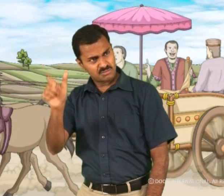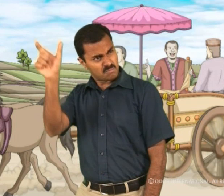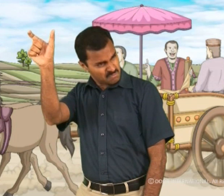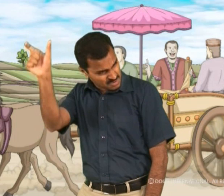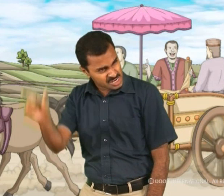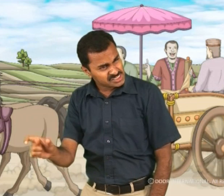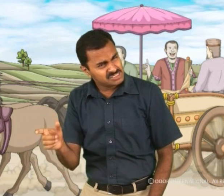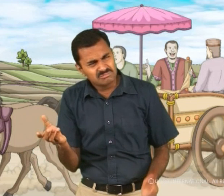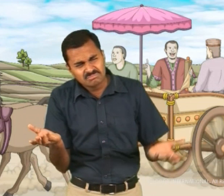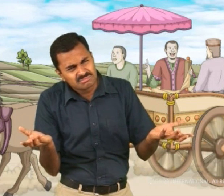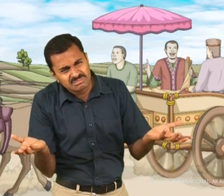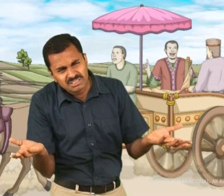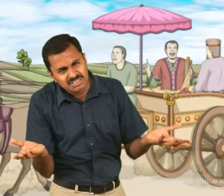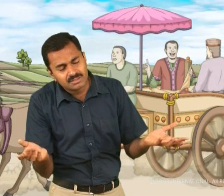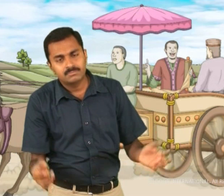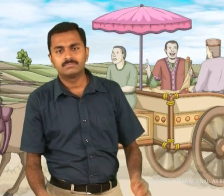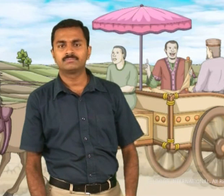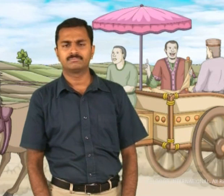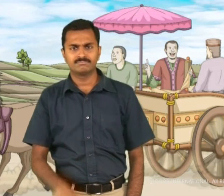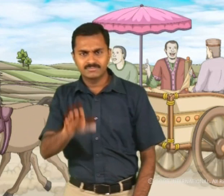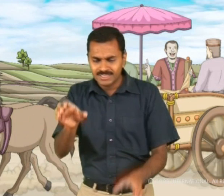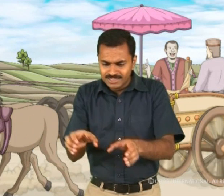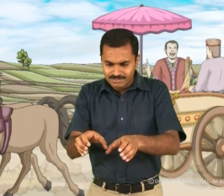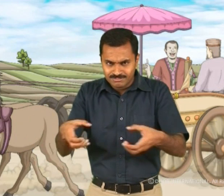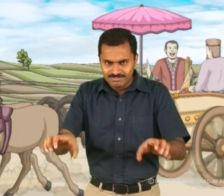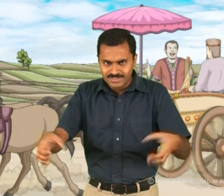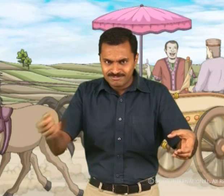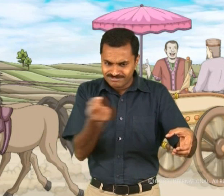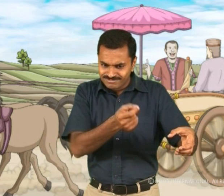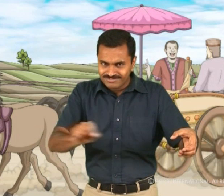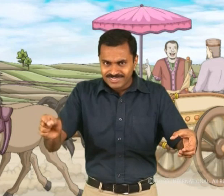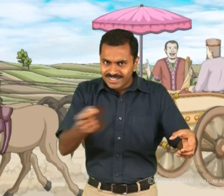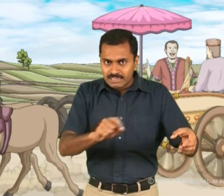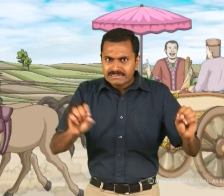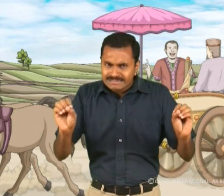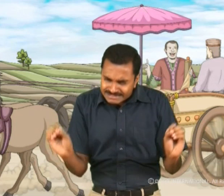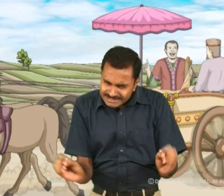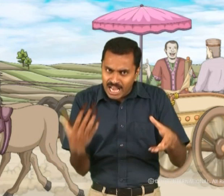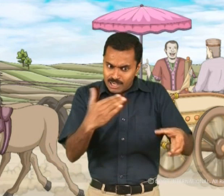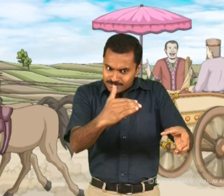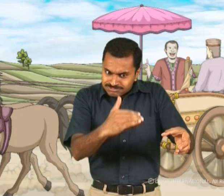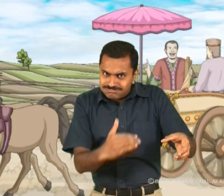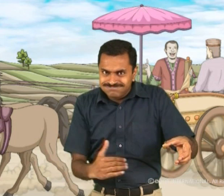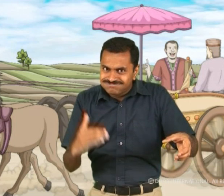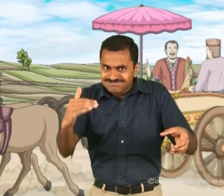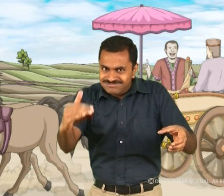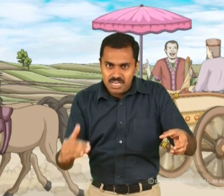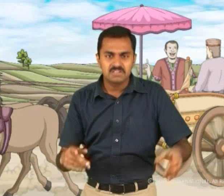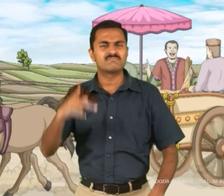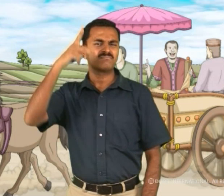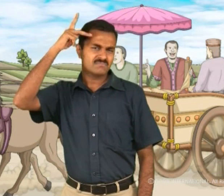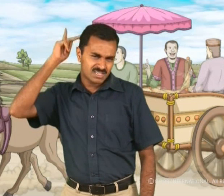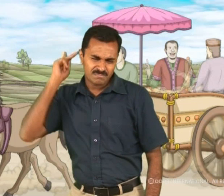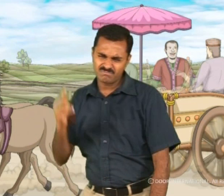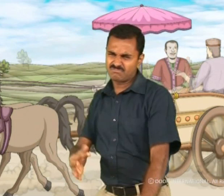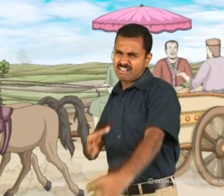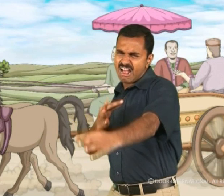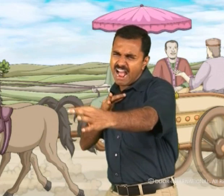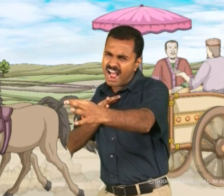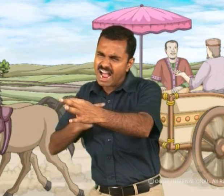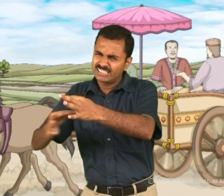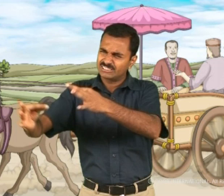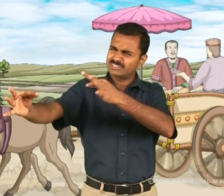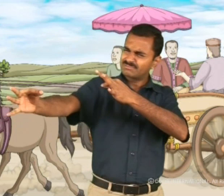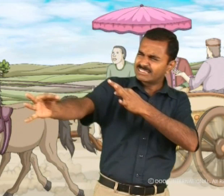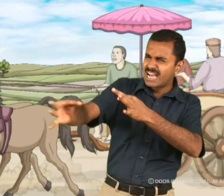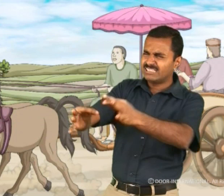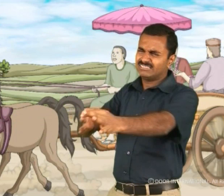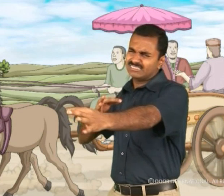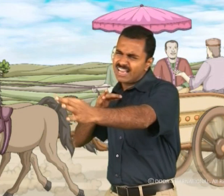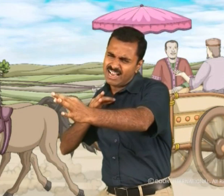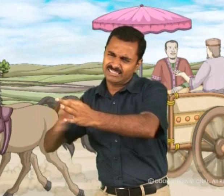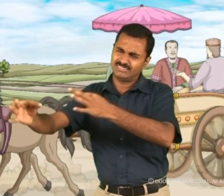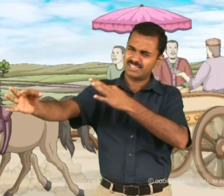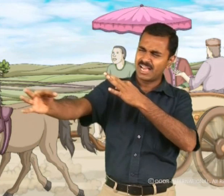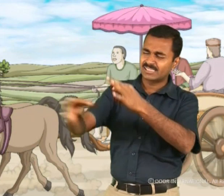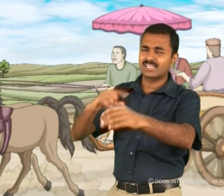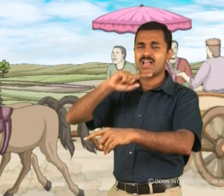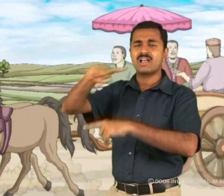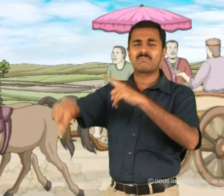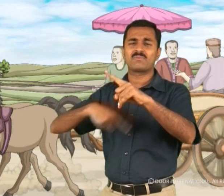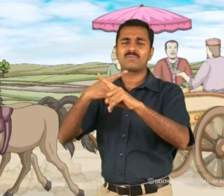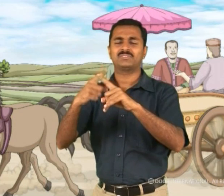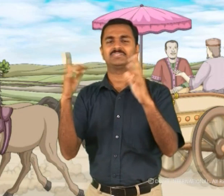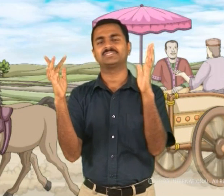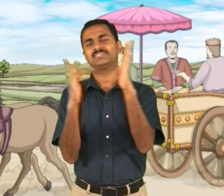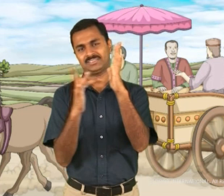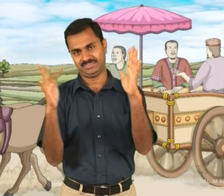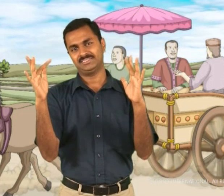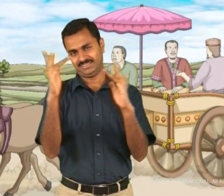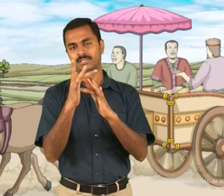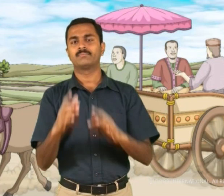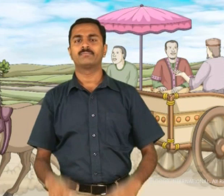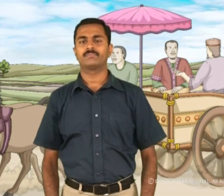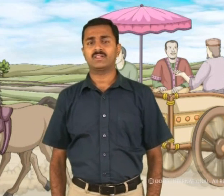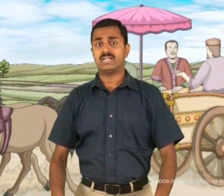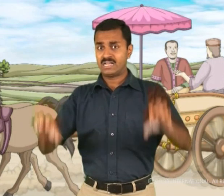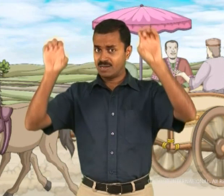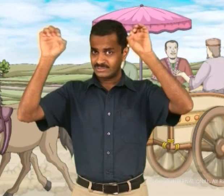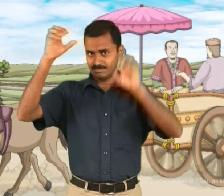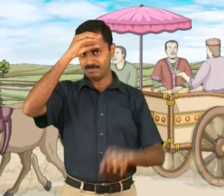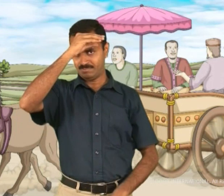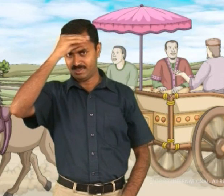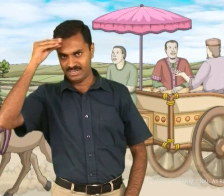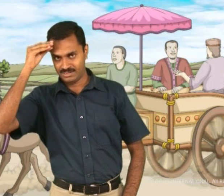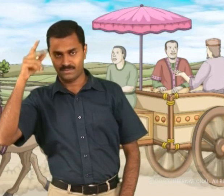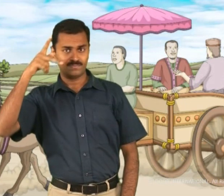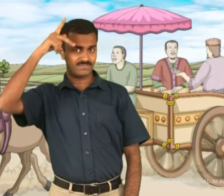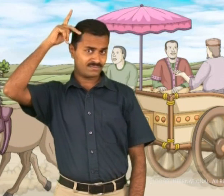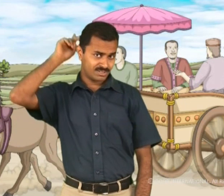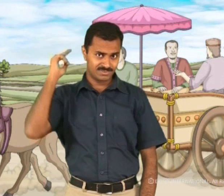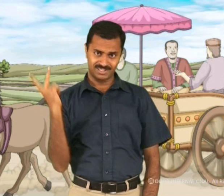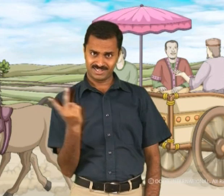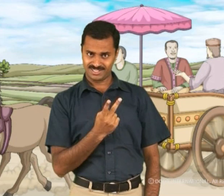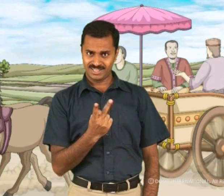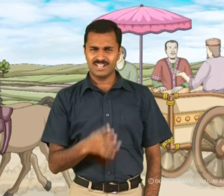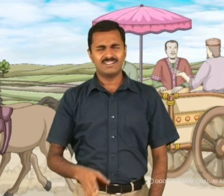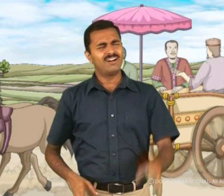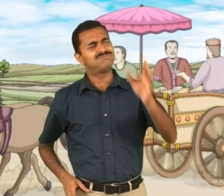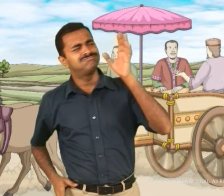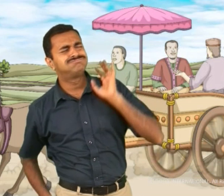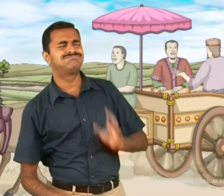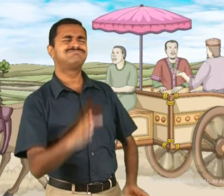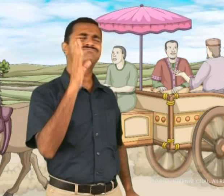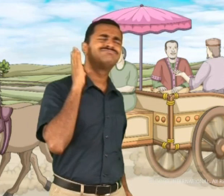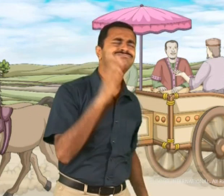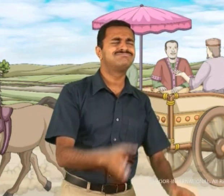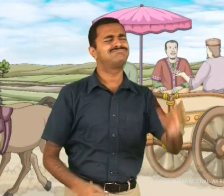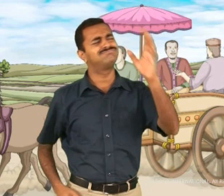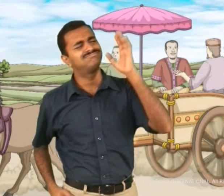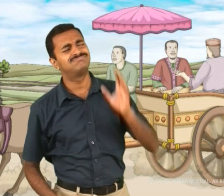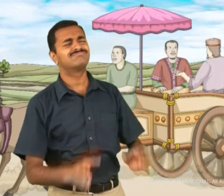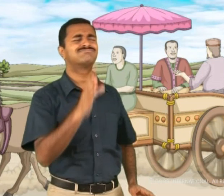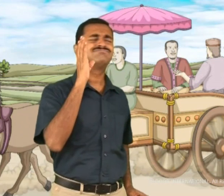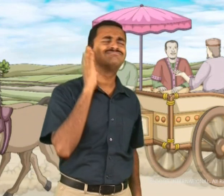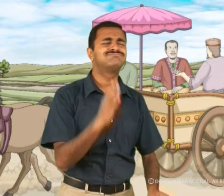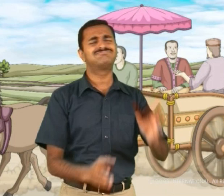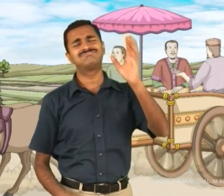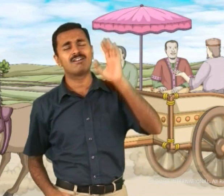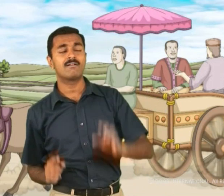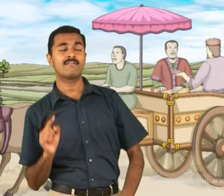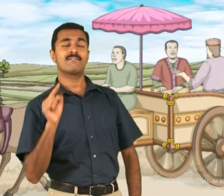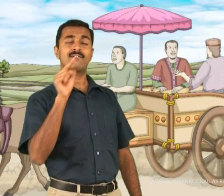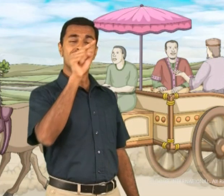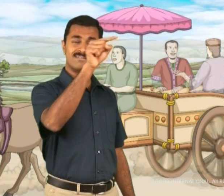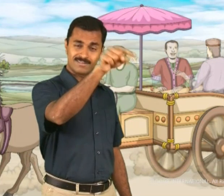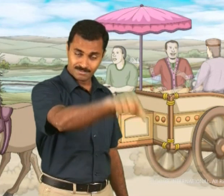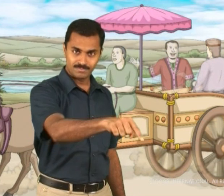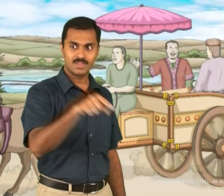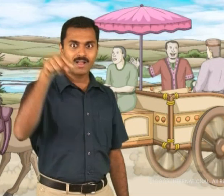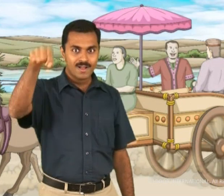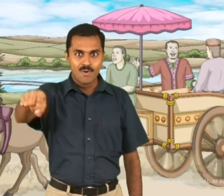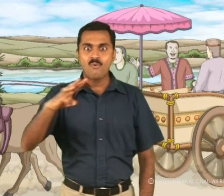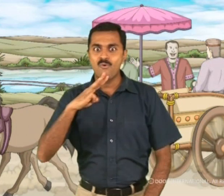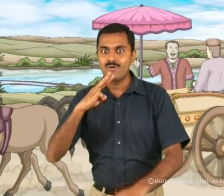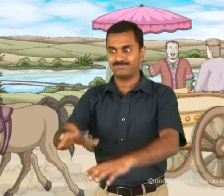Then Philip began with this very Scripture and told him the good news about Jesus.